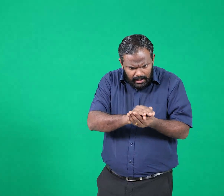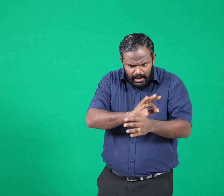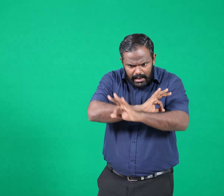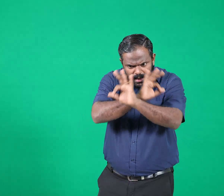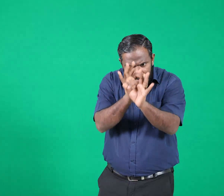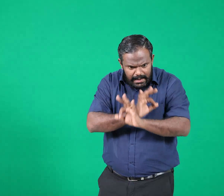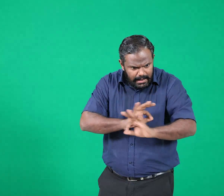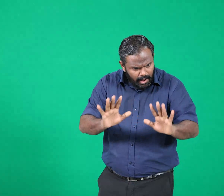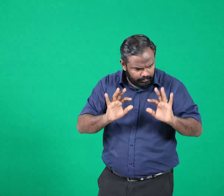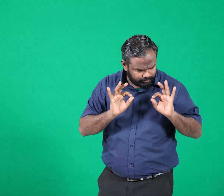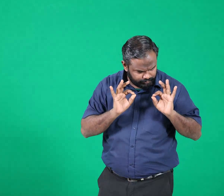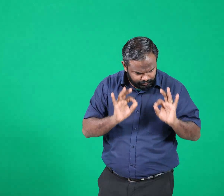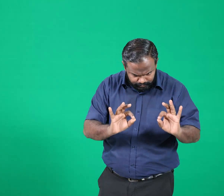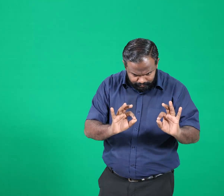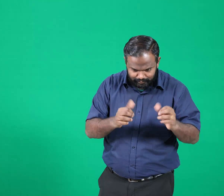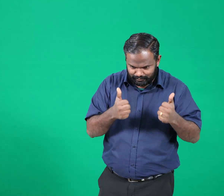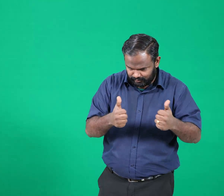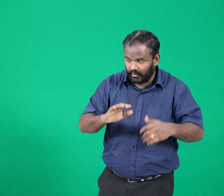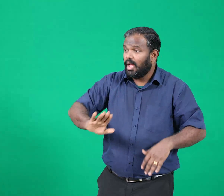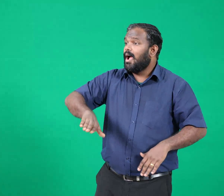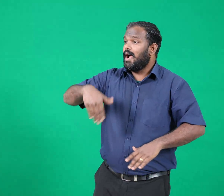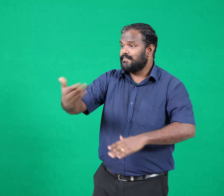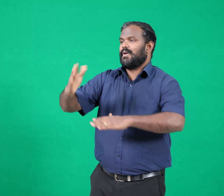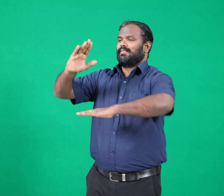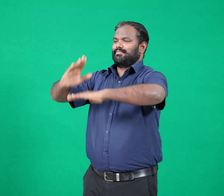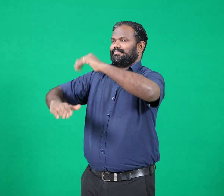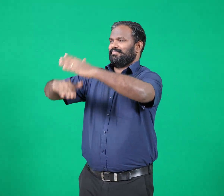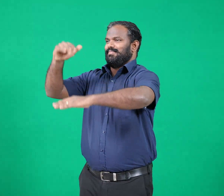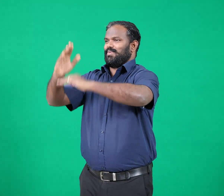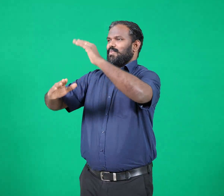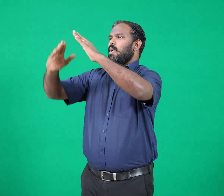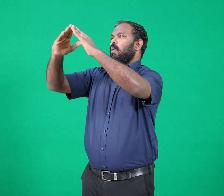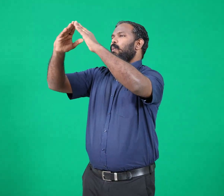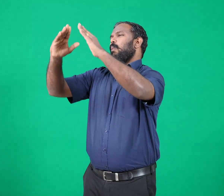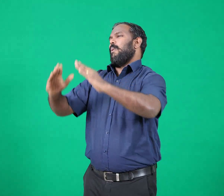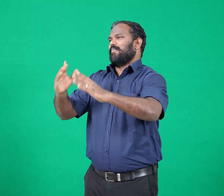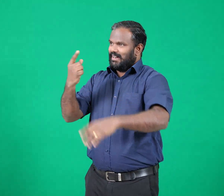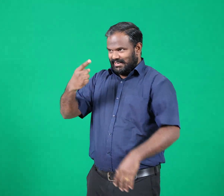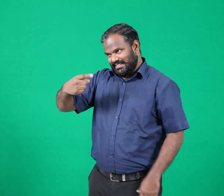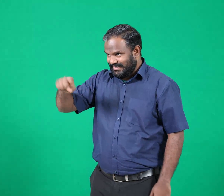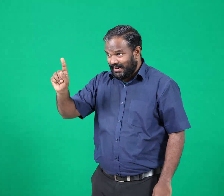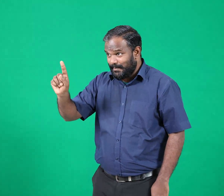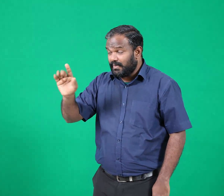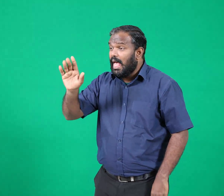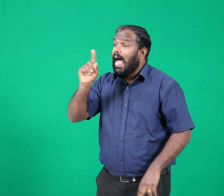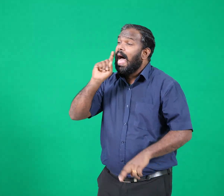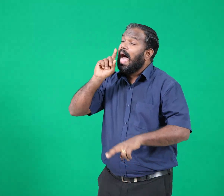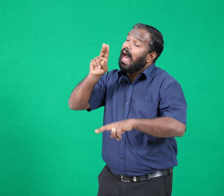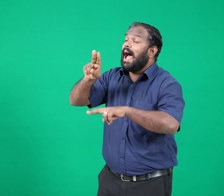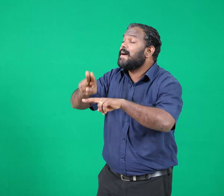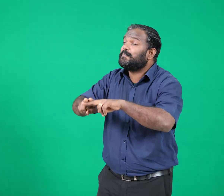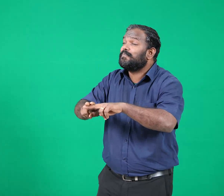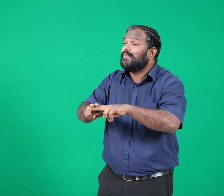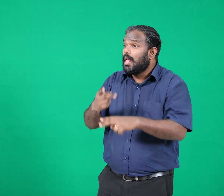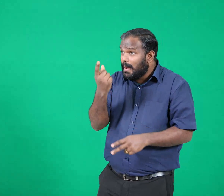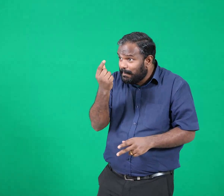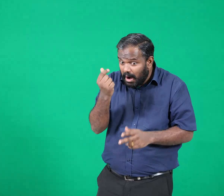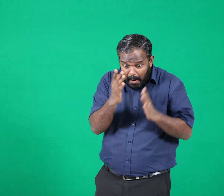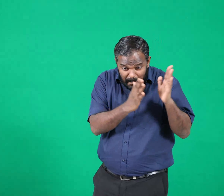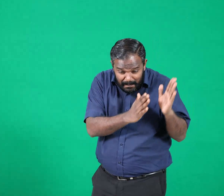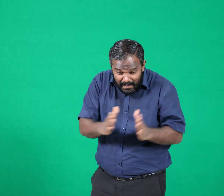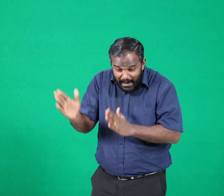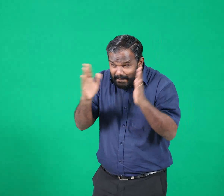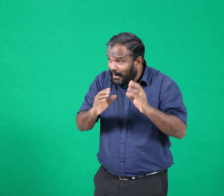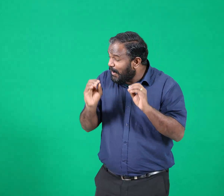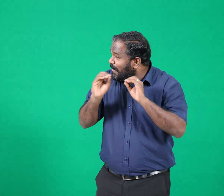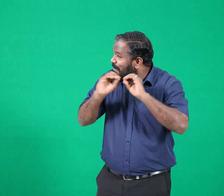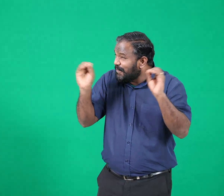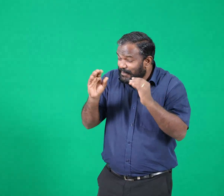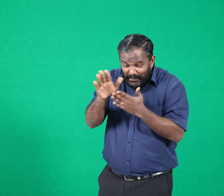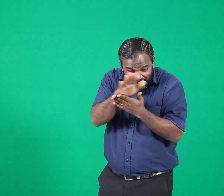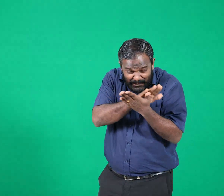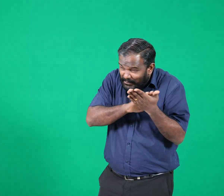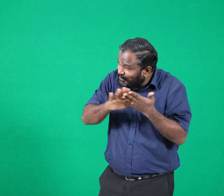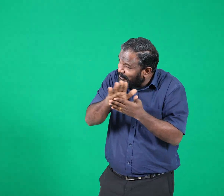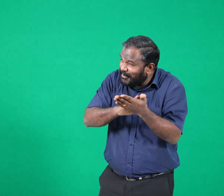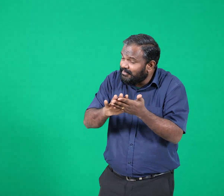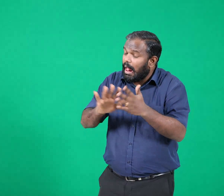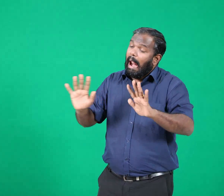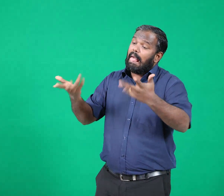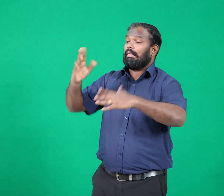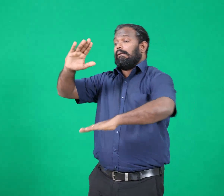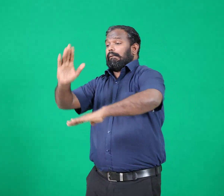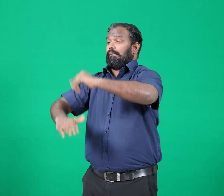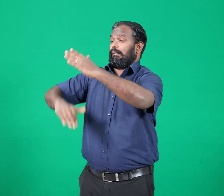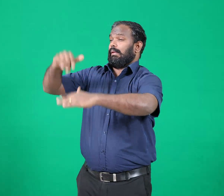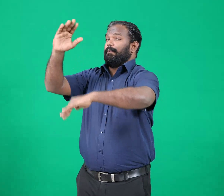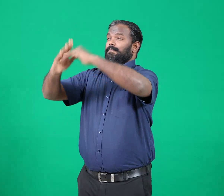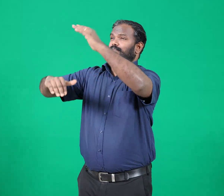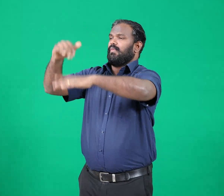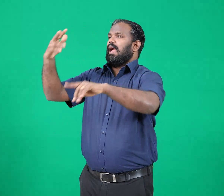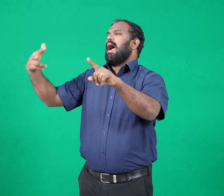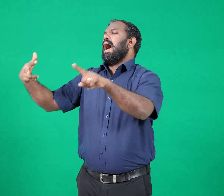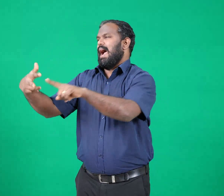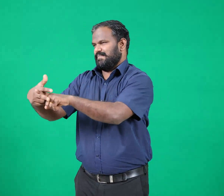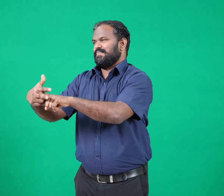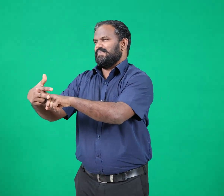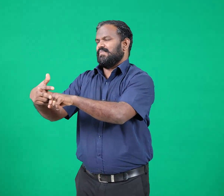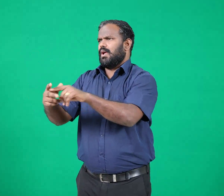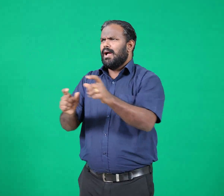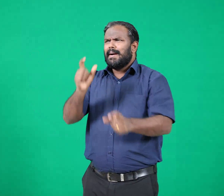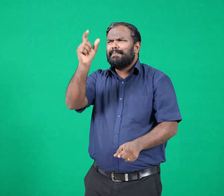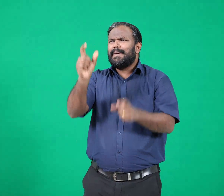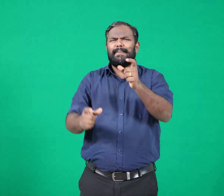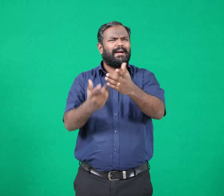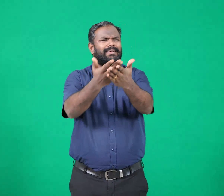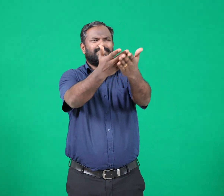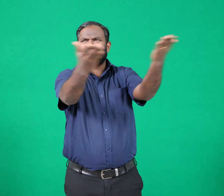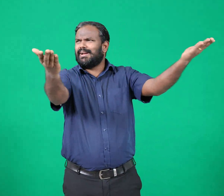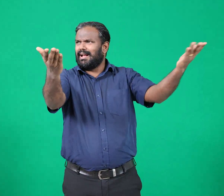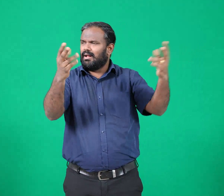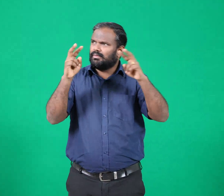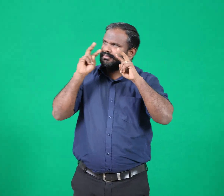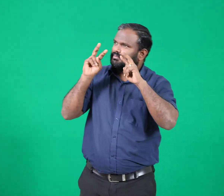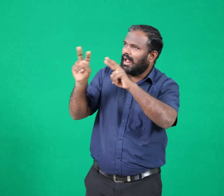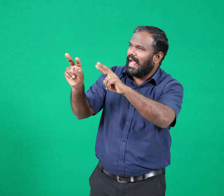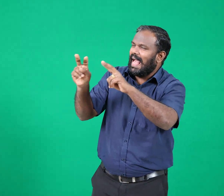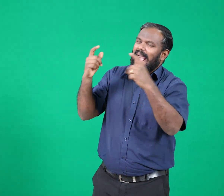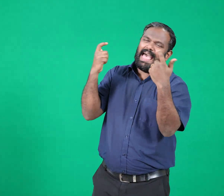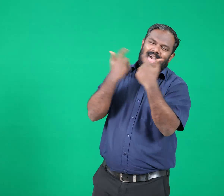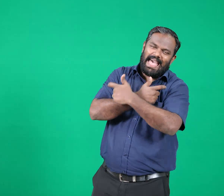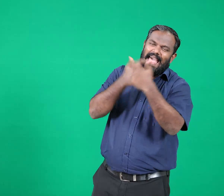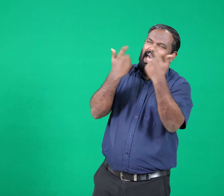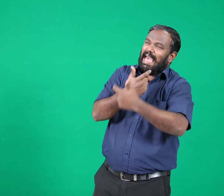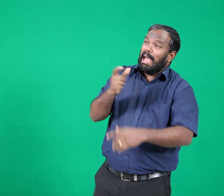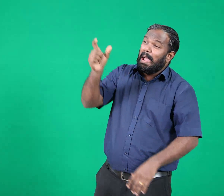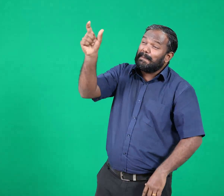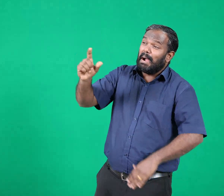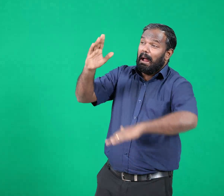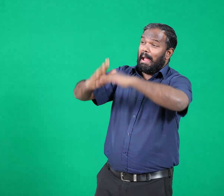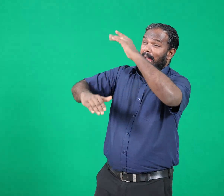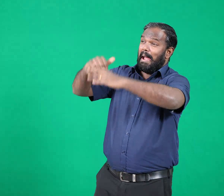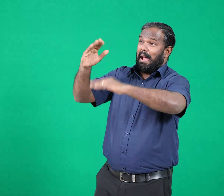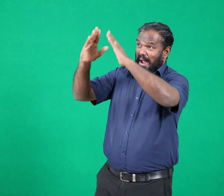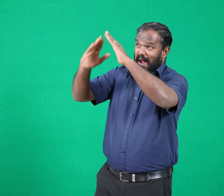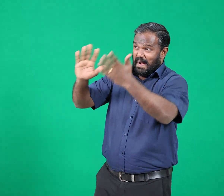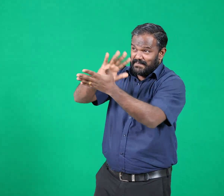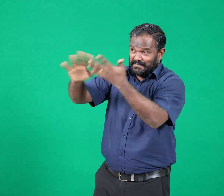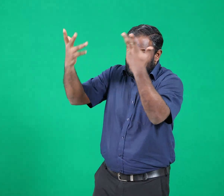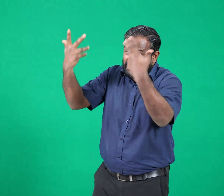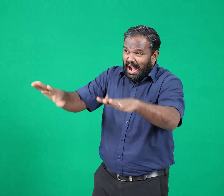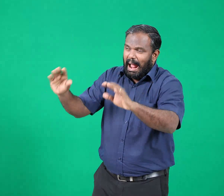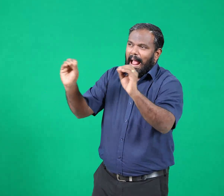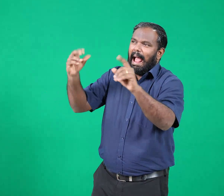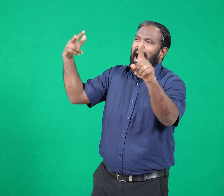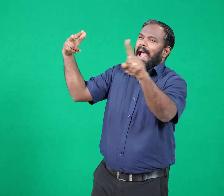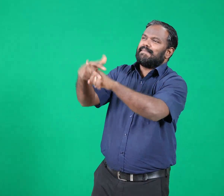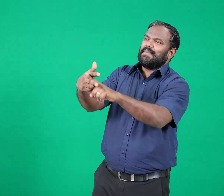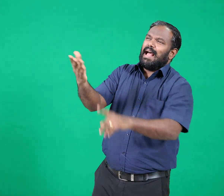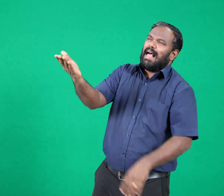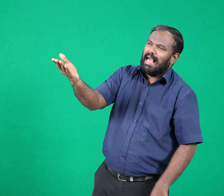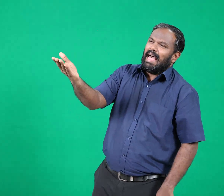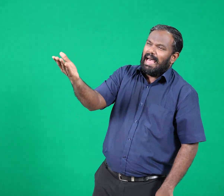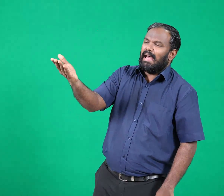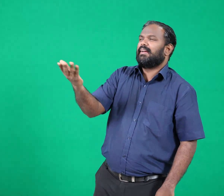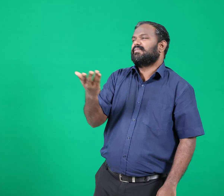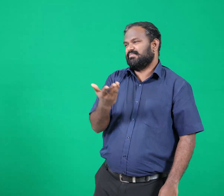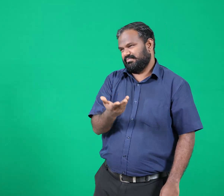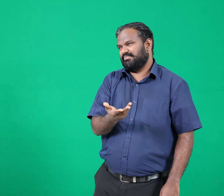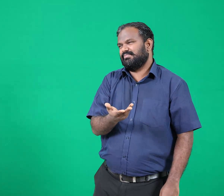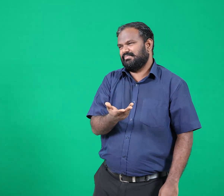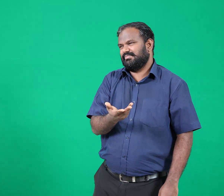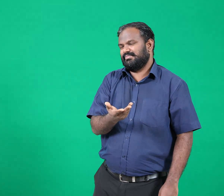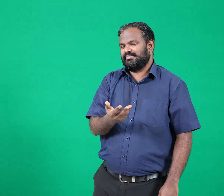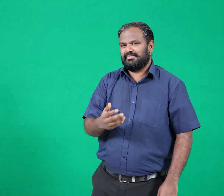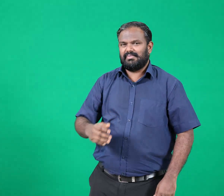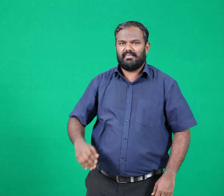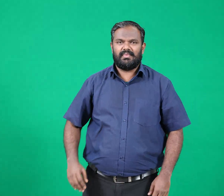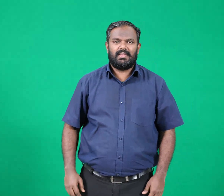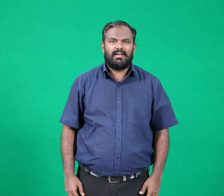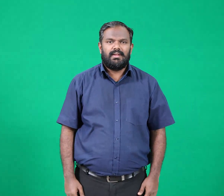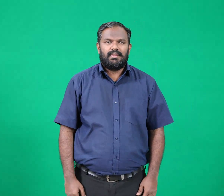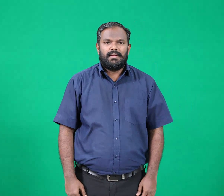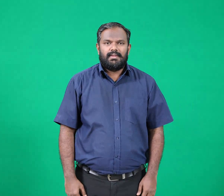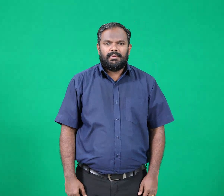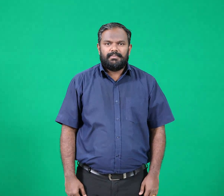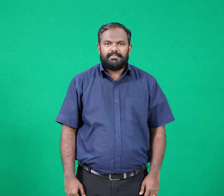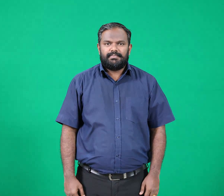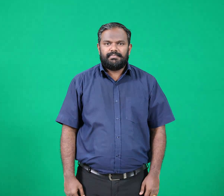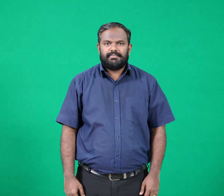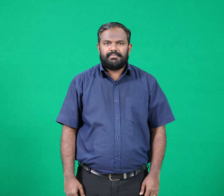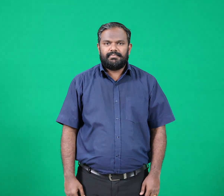Otherwise, if he lays the foundation and is unable to finish the work, everyone who sees it will ridicule him, saying, ' This man could not finish what he started to build.'